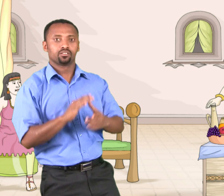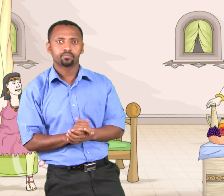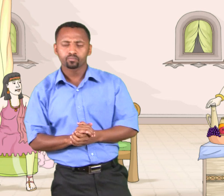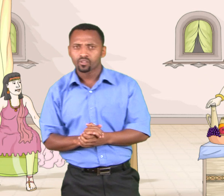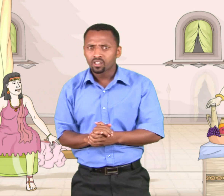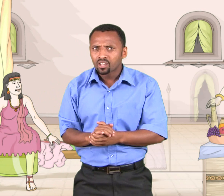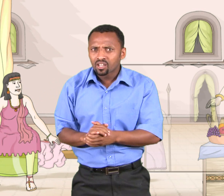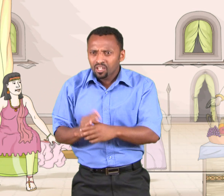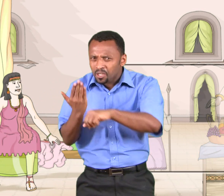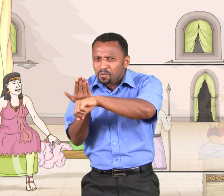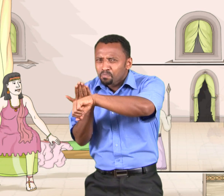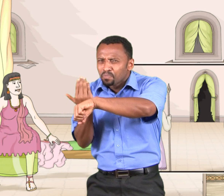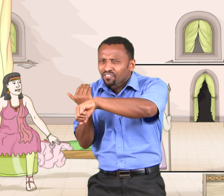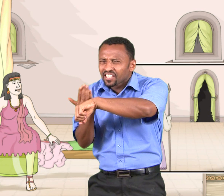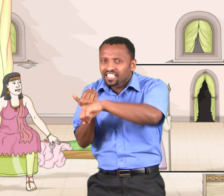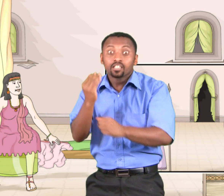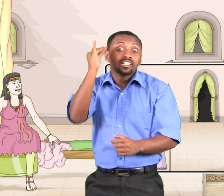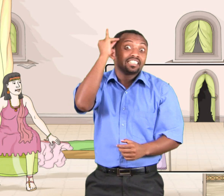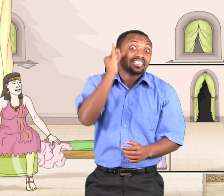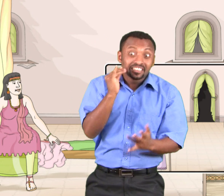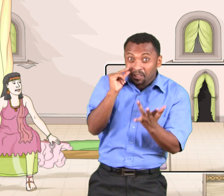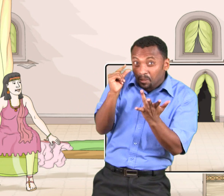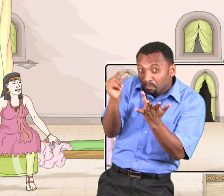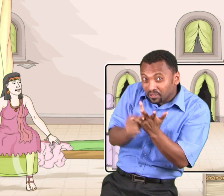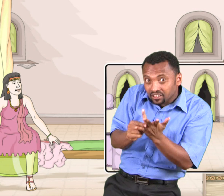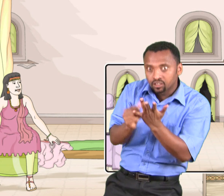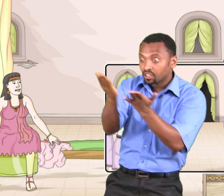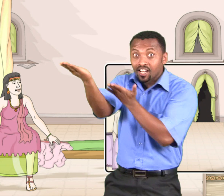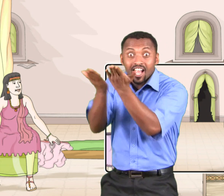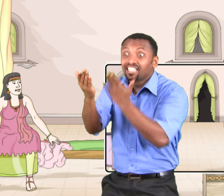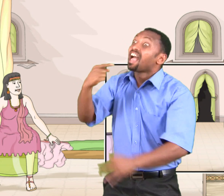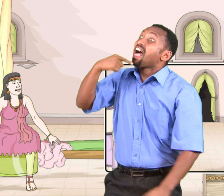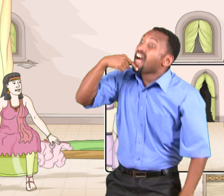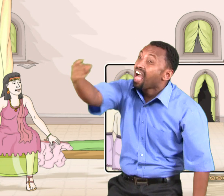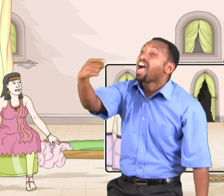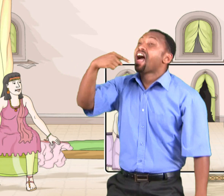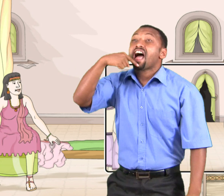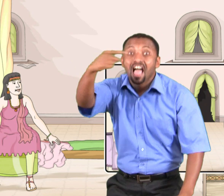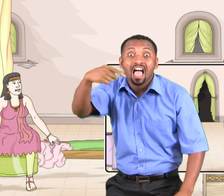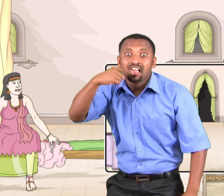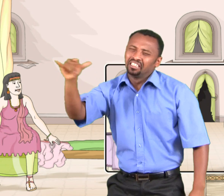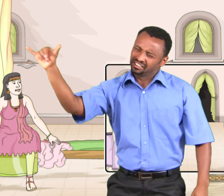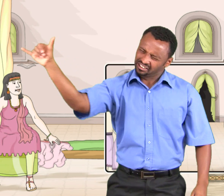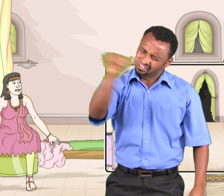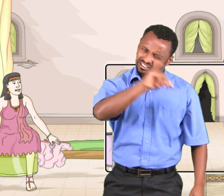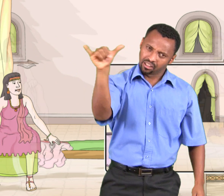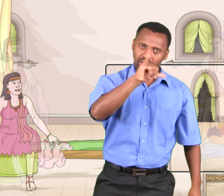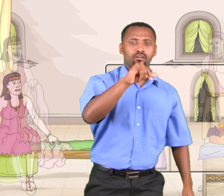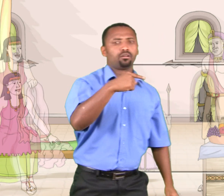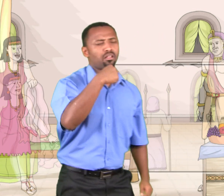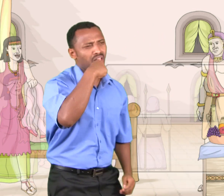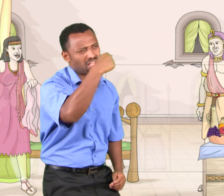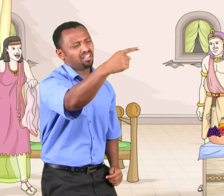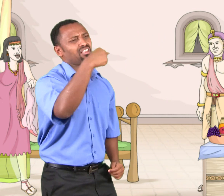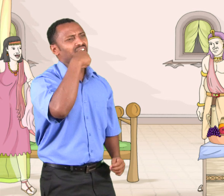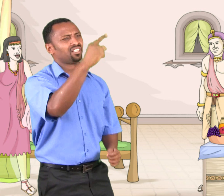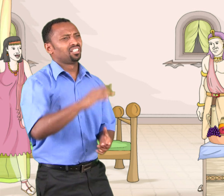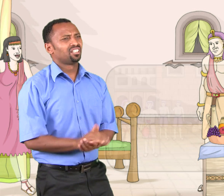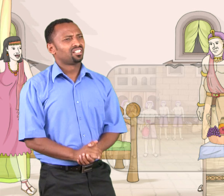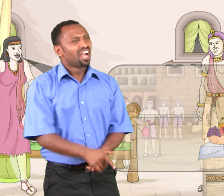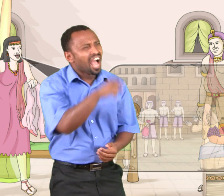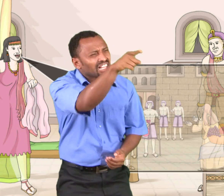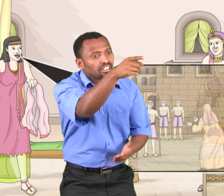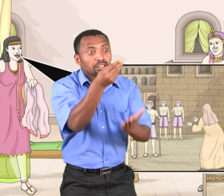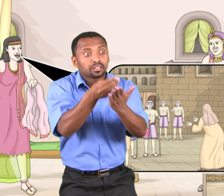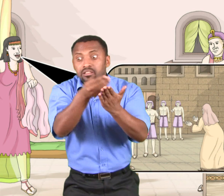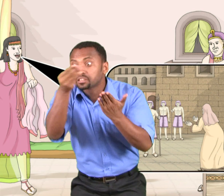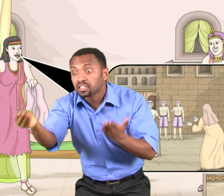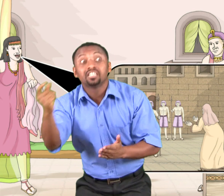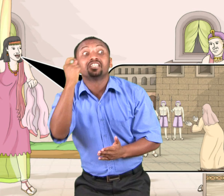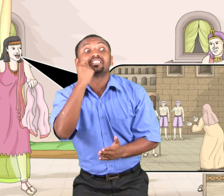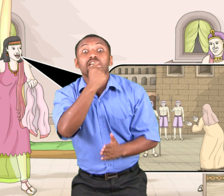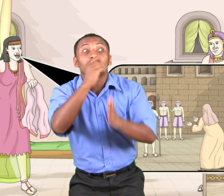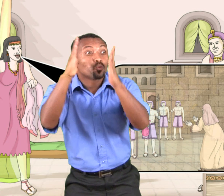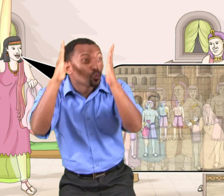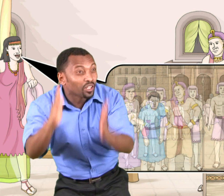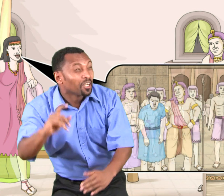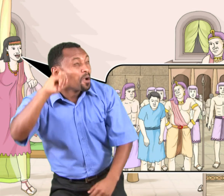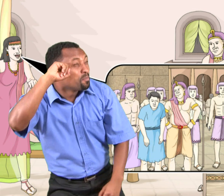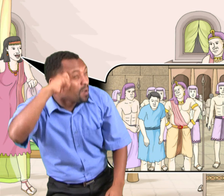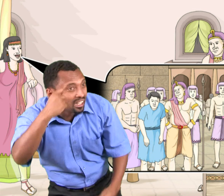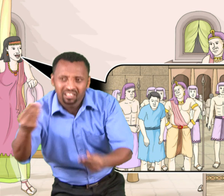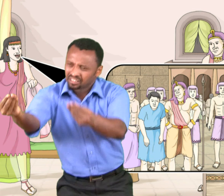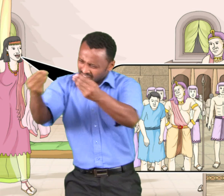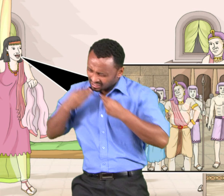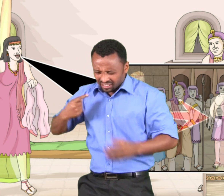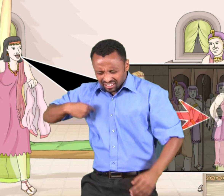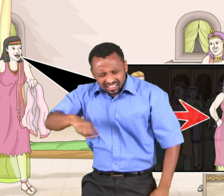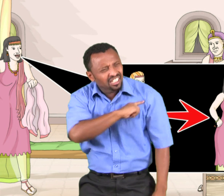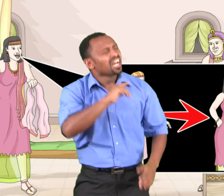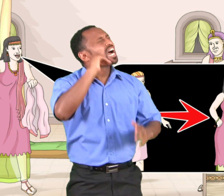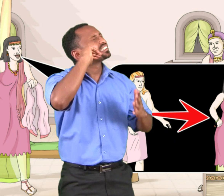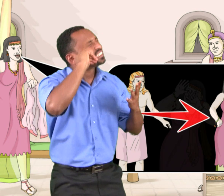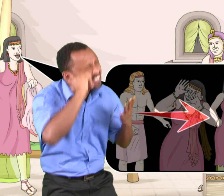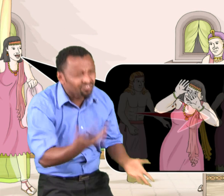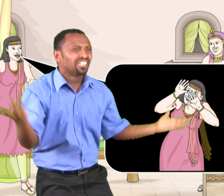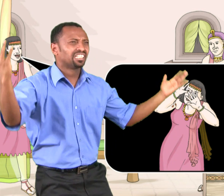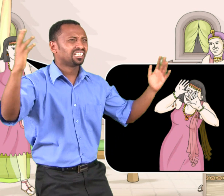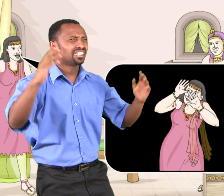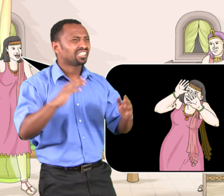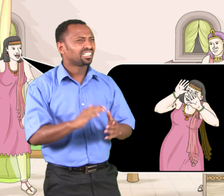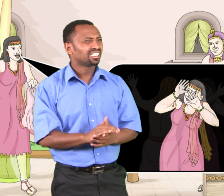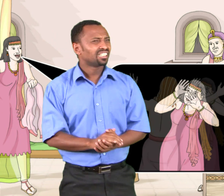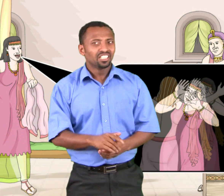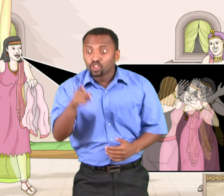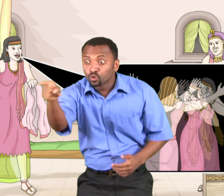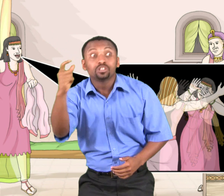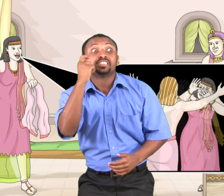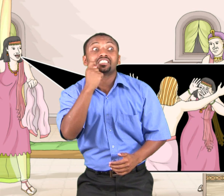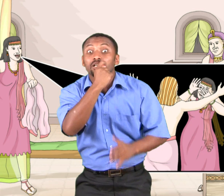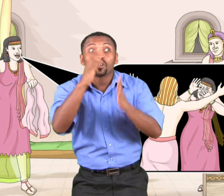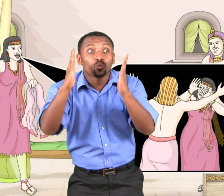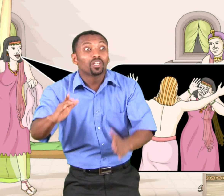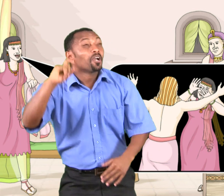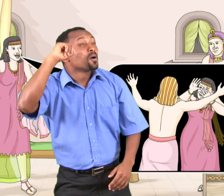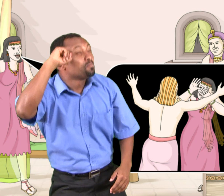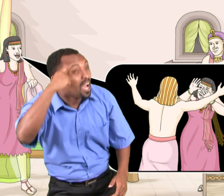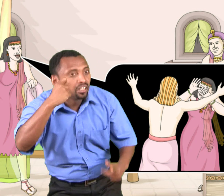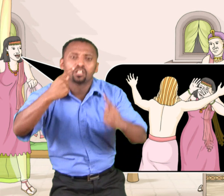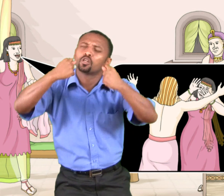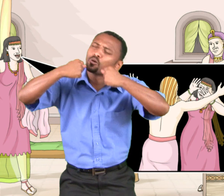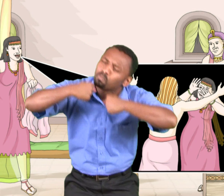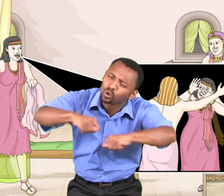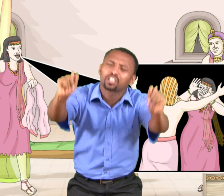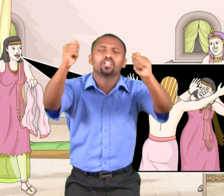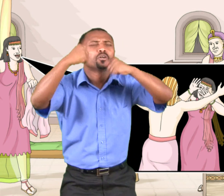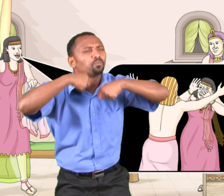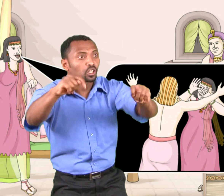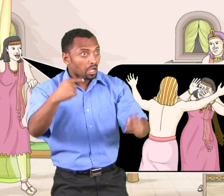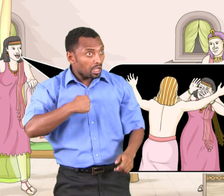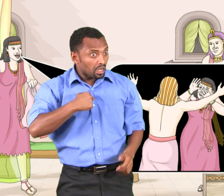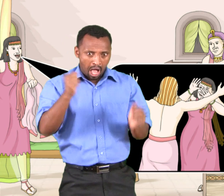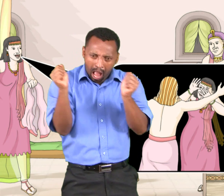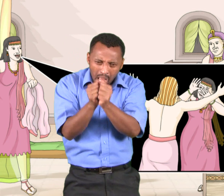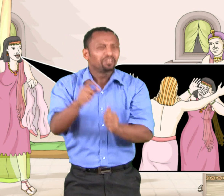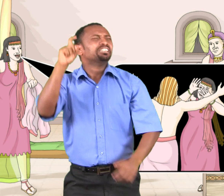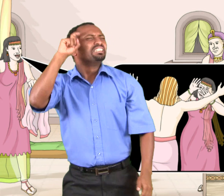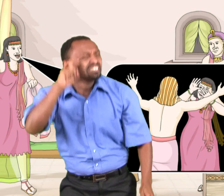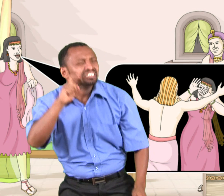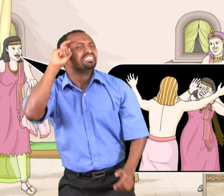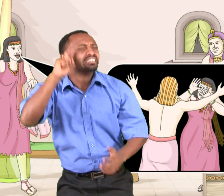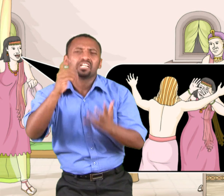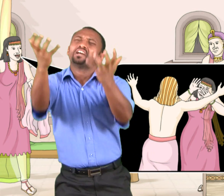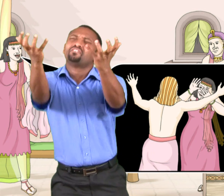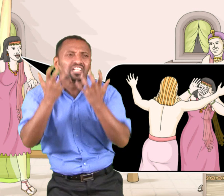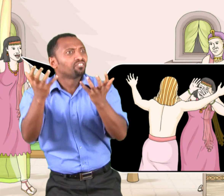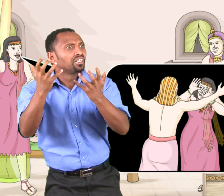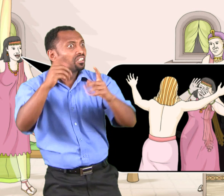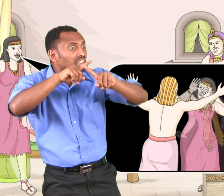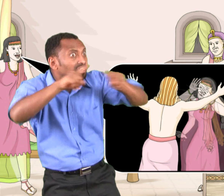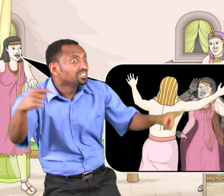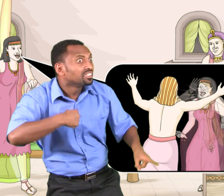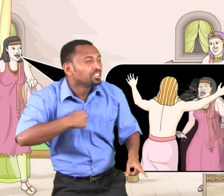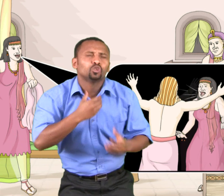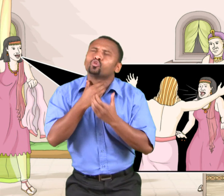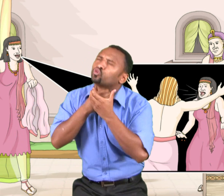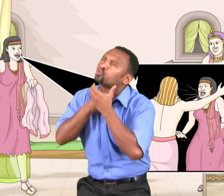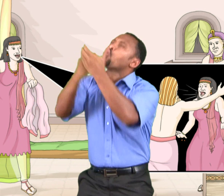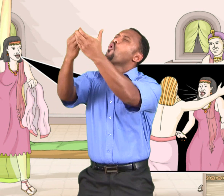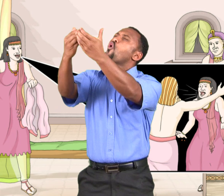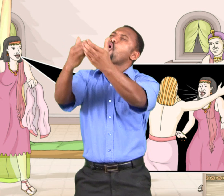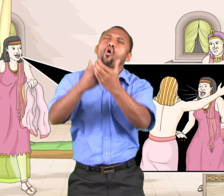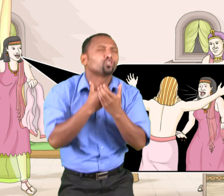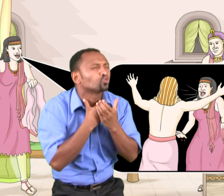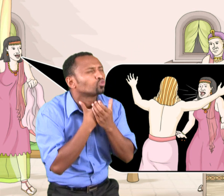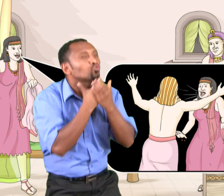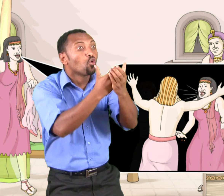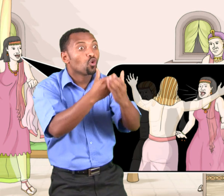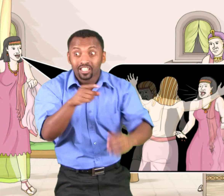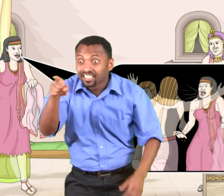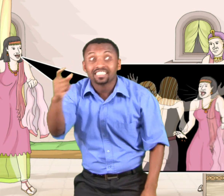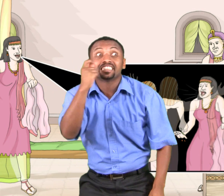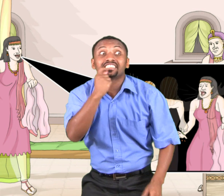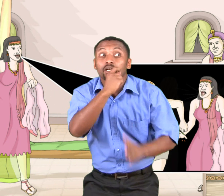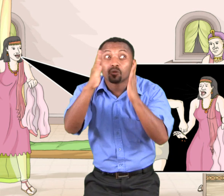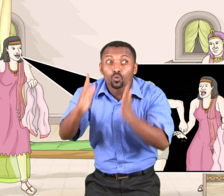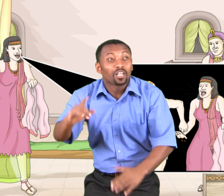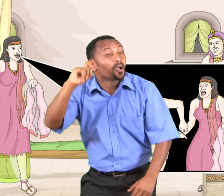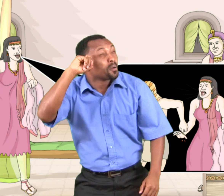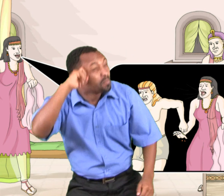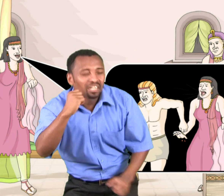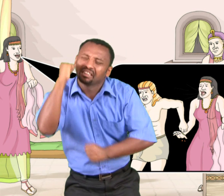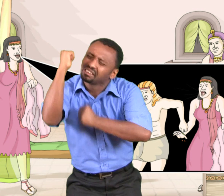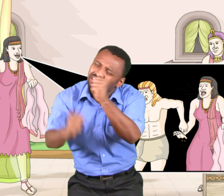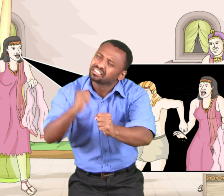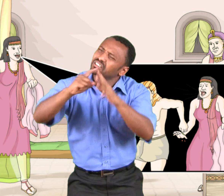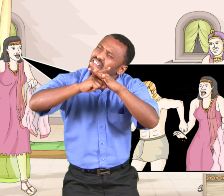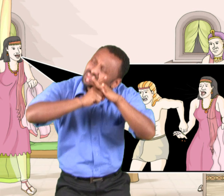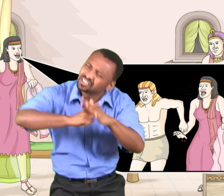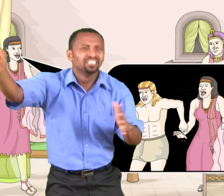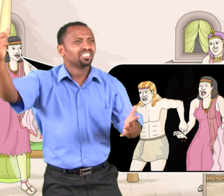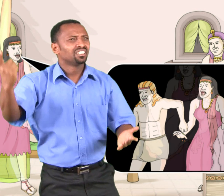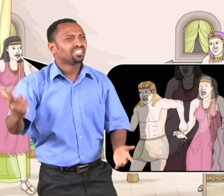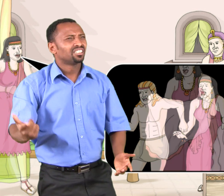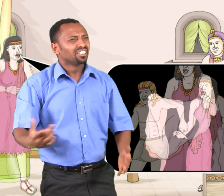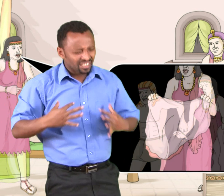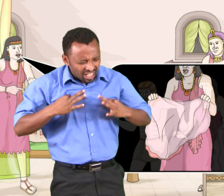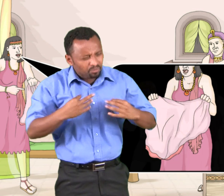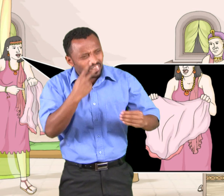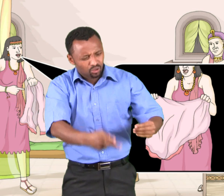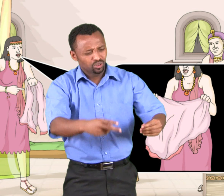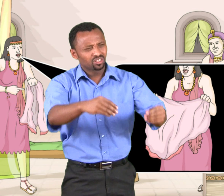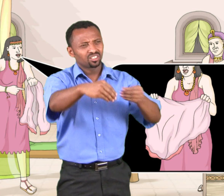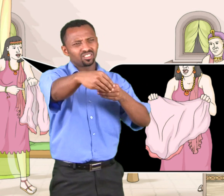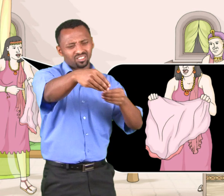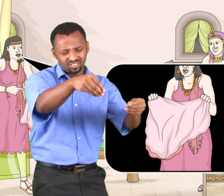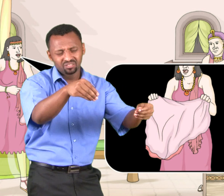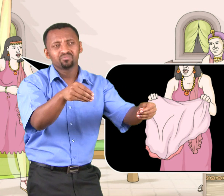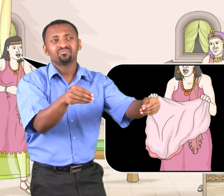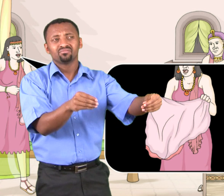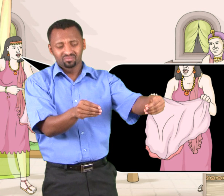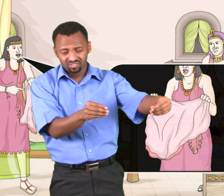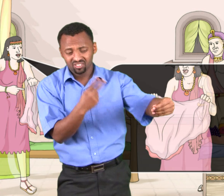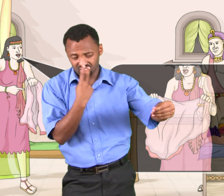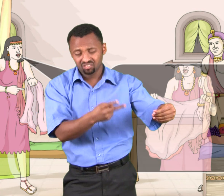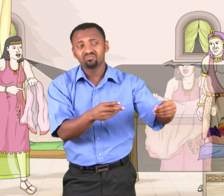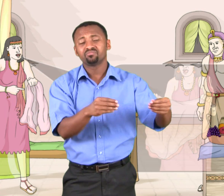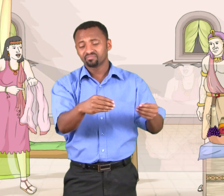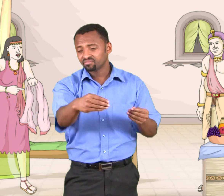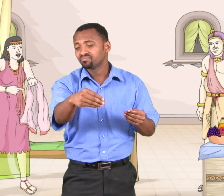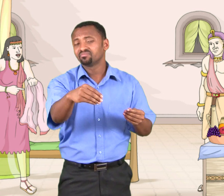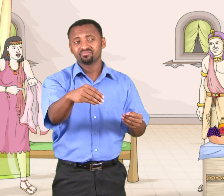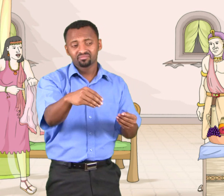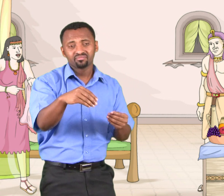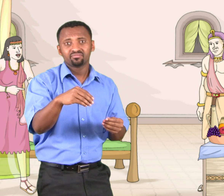Then she told him the same story: “The Hebrew slave you brought us came to me to make sport of me, but when I screamed for help, he left his cloak beside me and ran out of the house.”